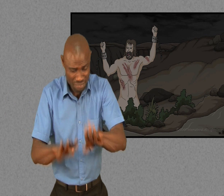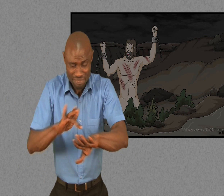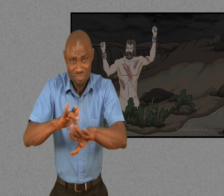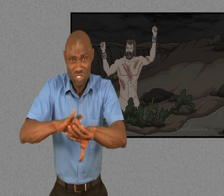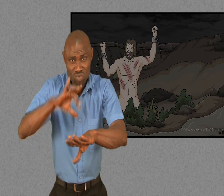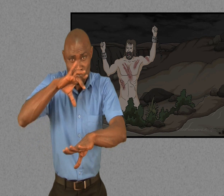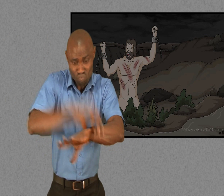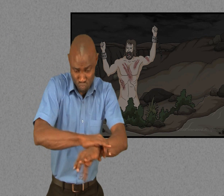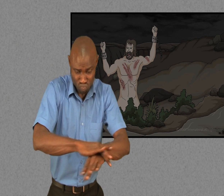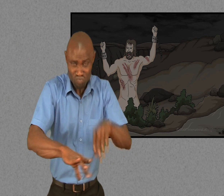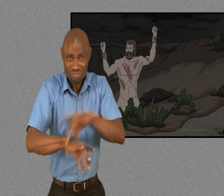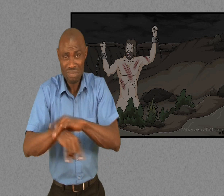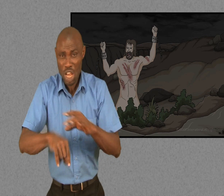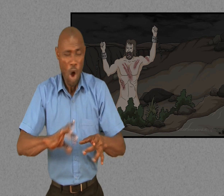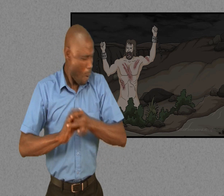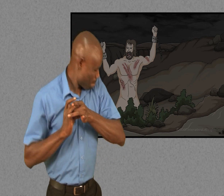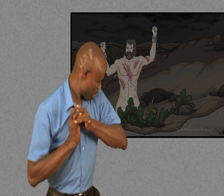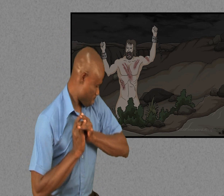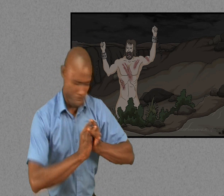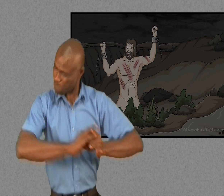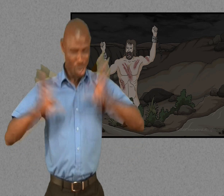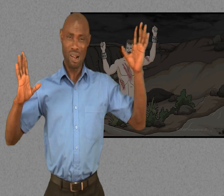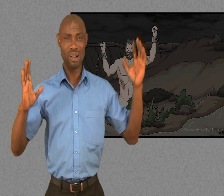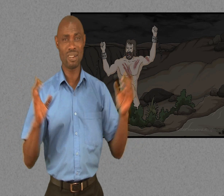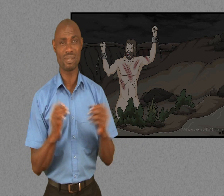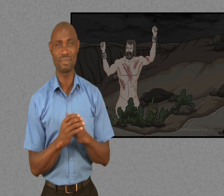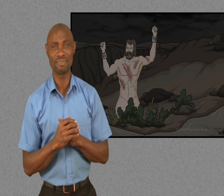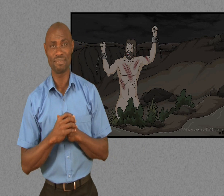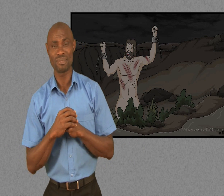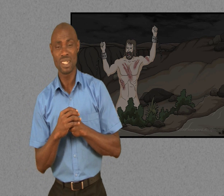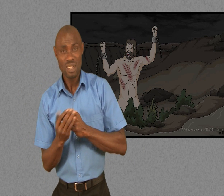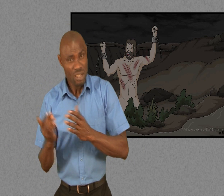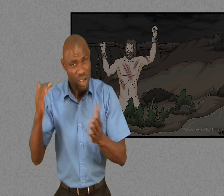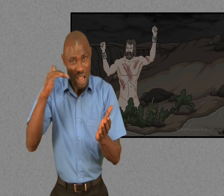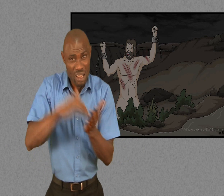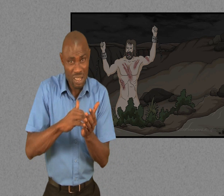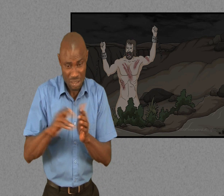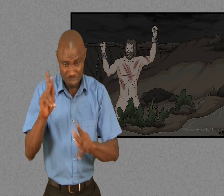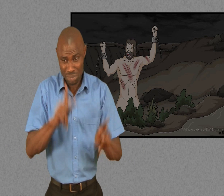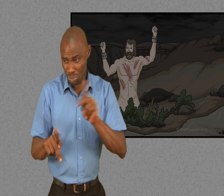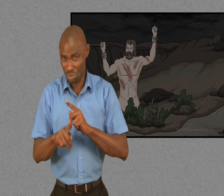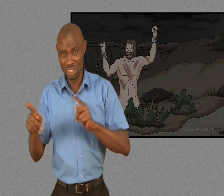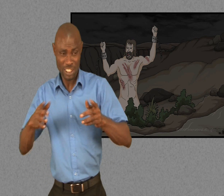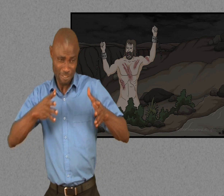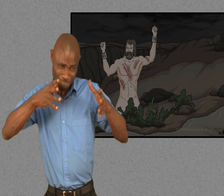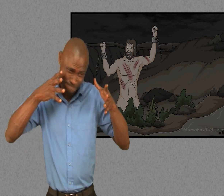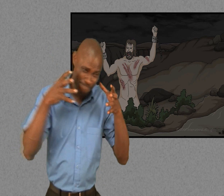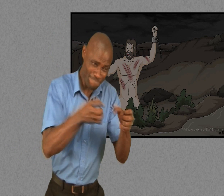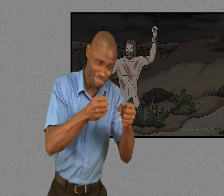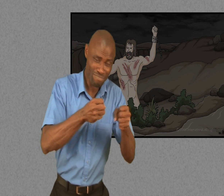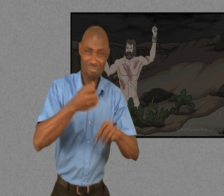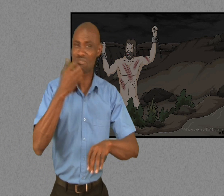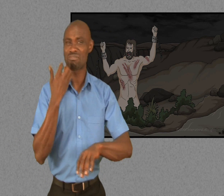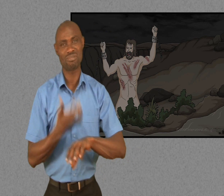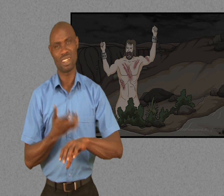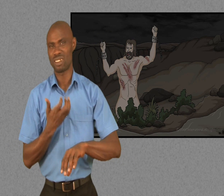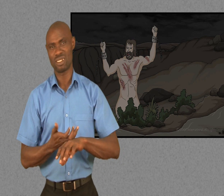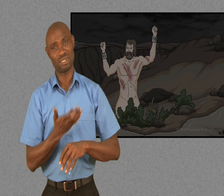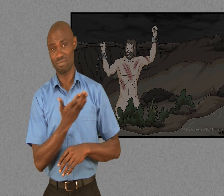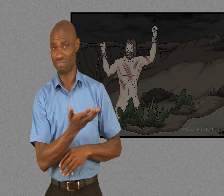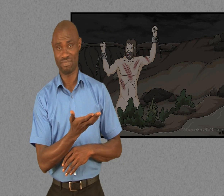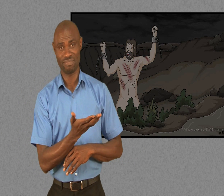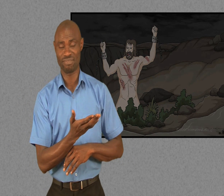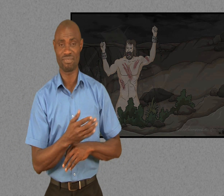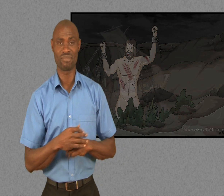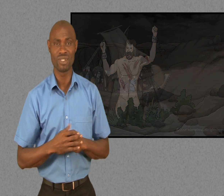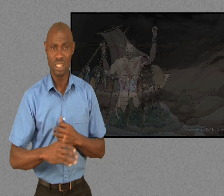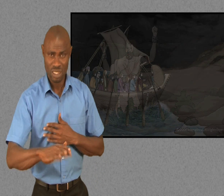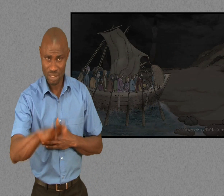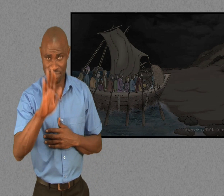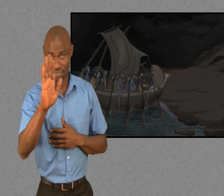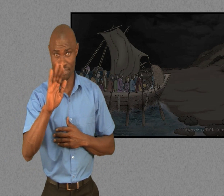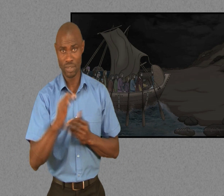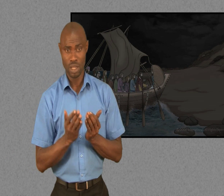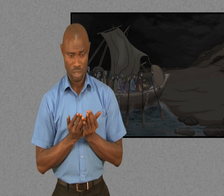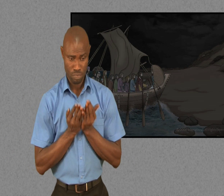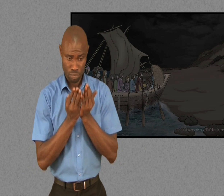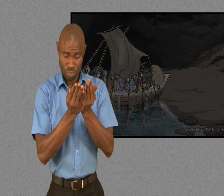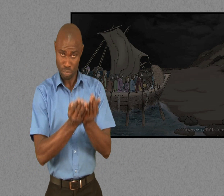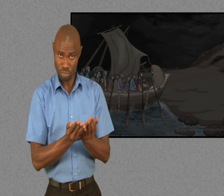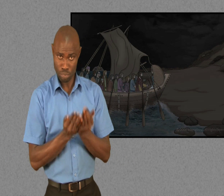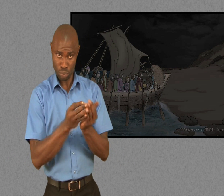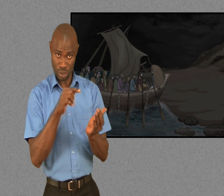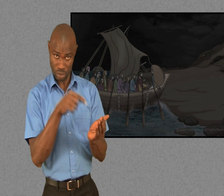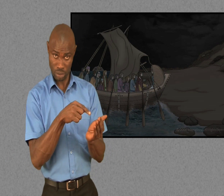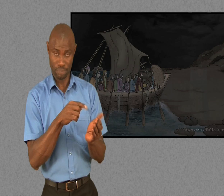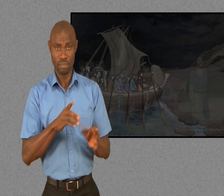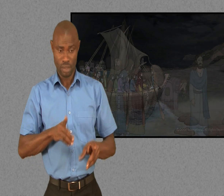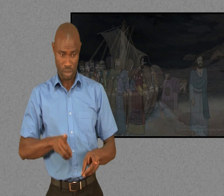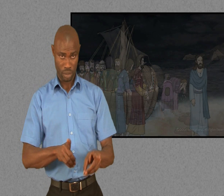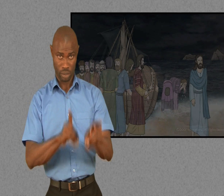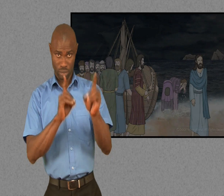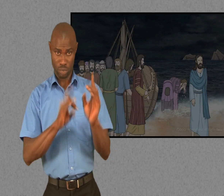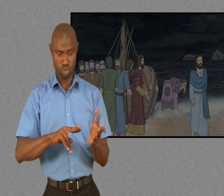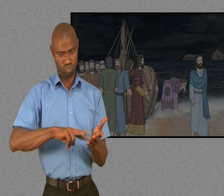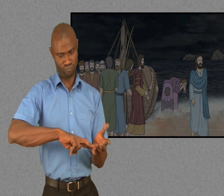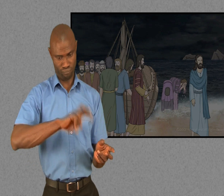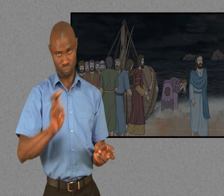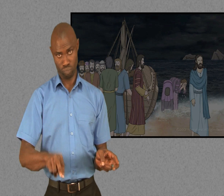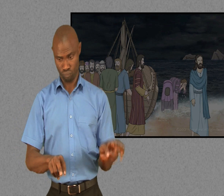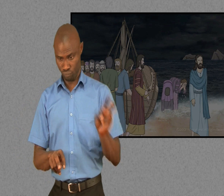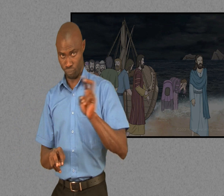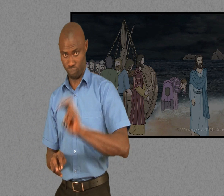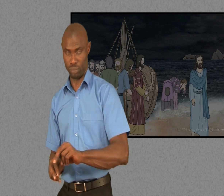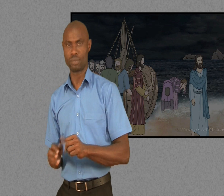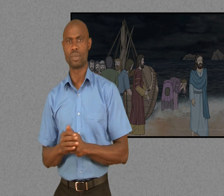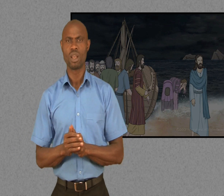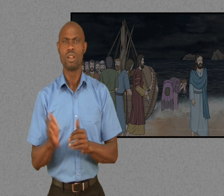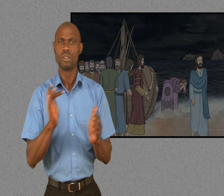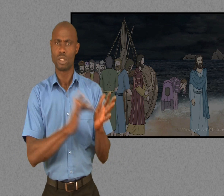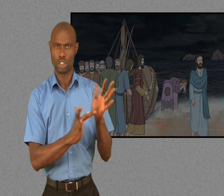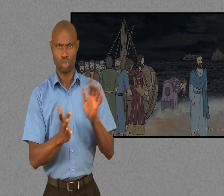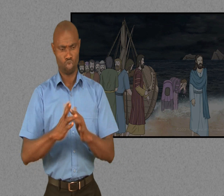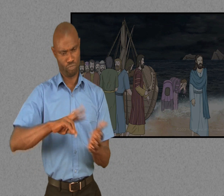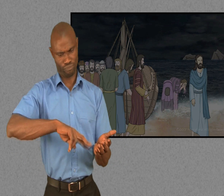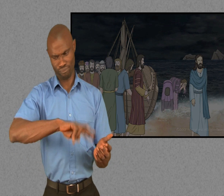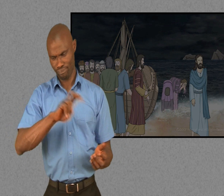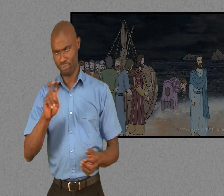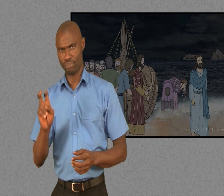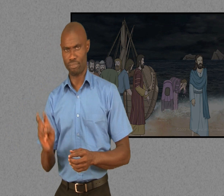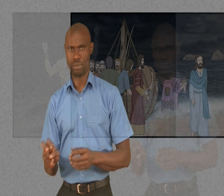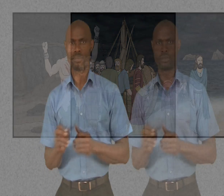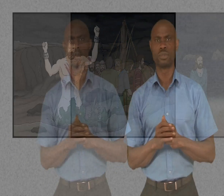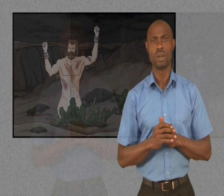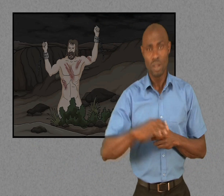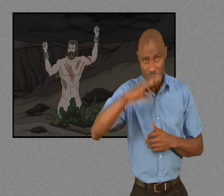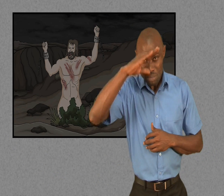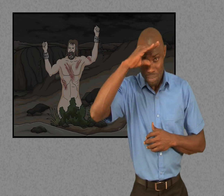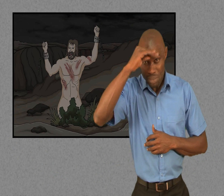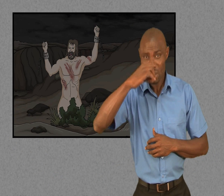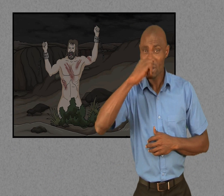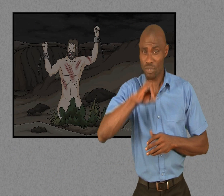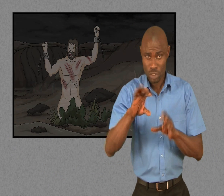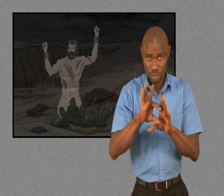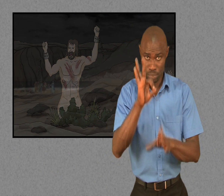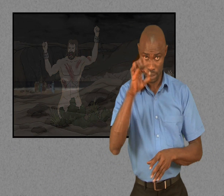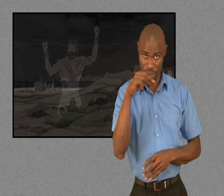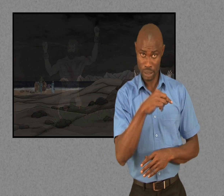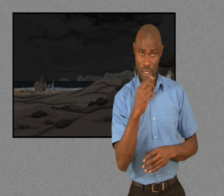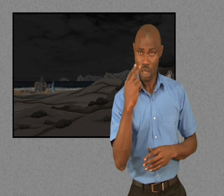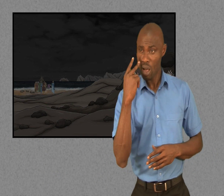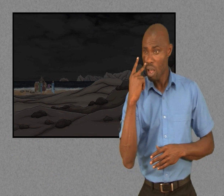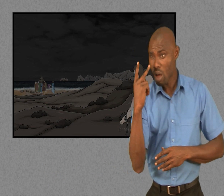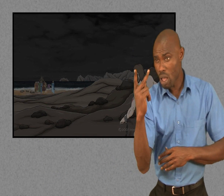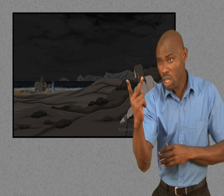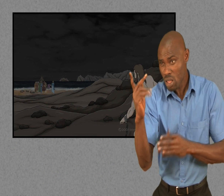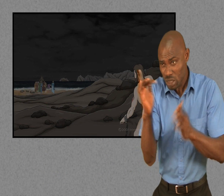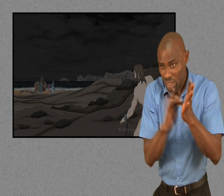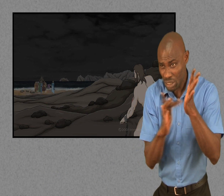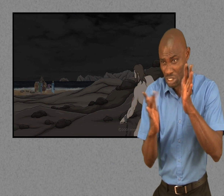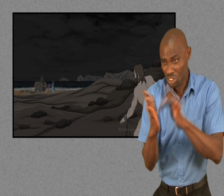Night and day in the tombs and in the mountains he kept crying out and cutting himself with stones.